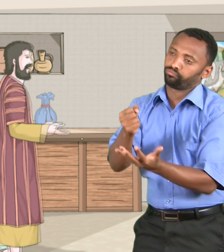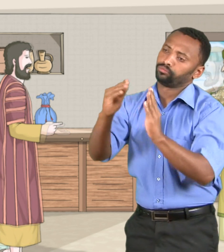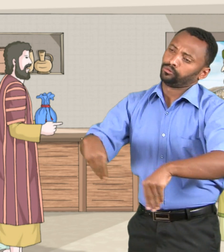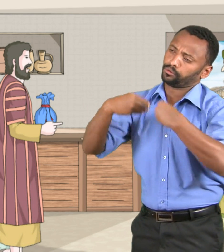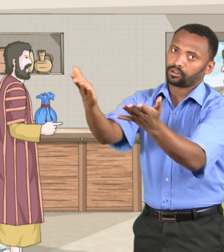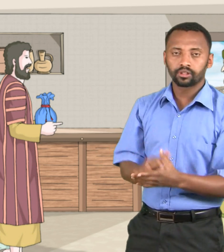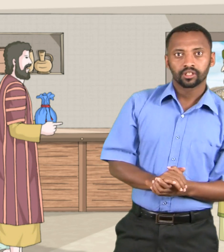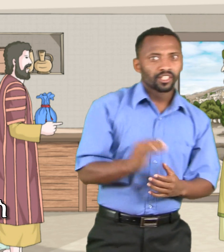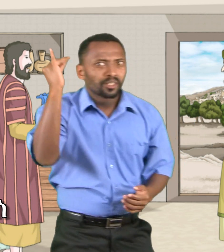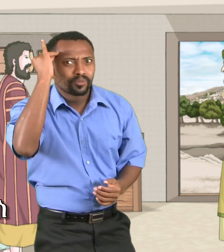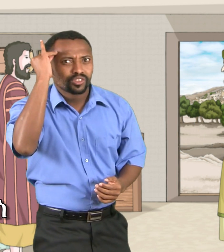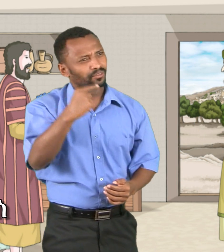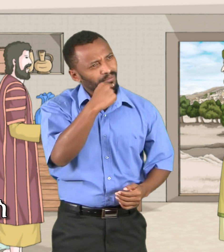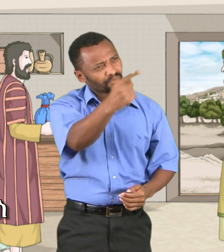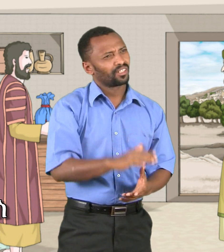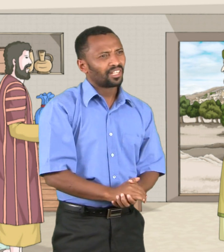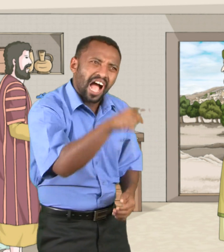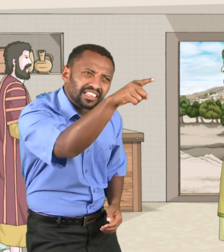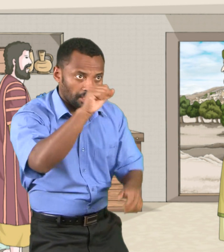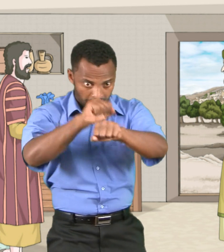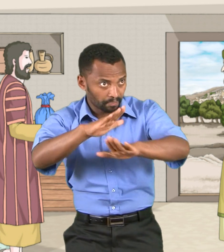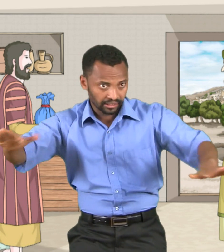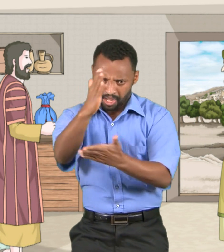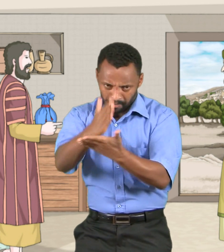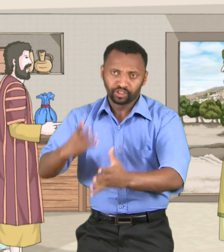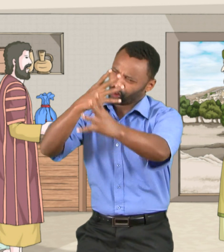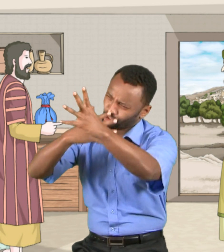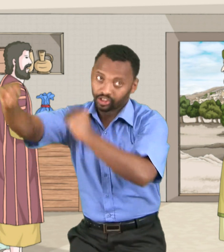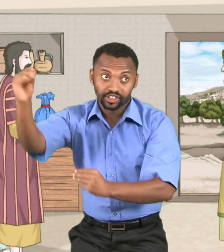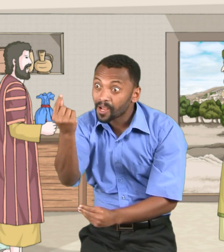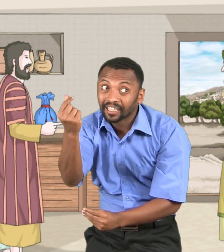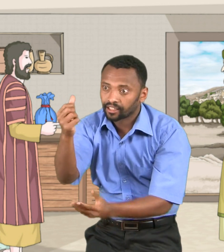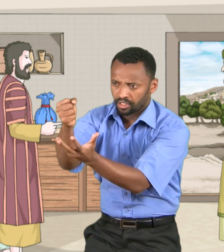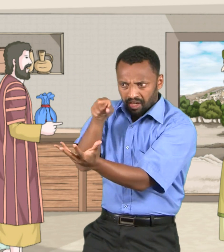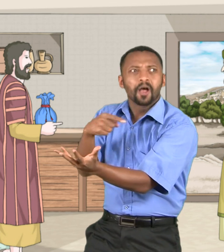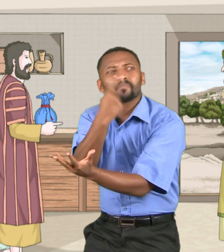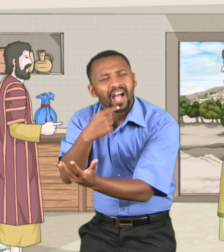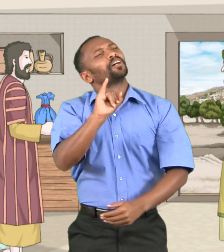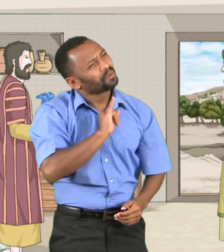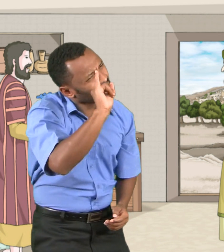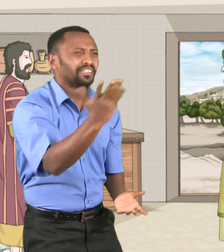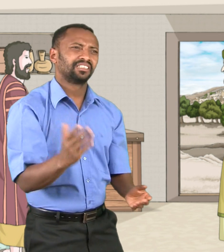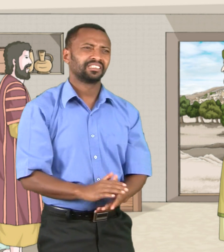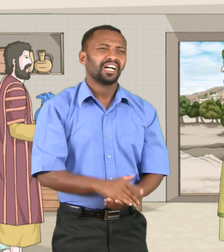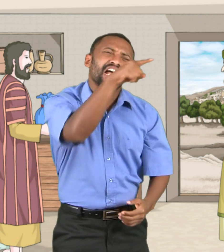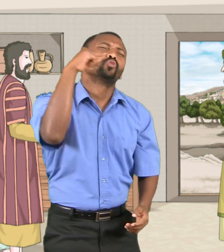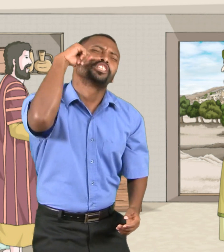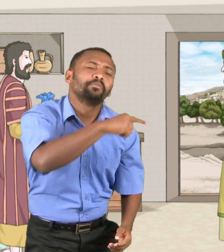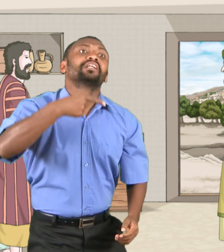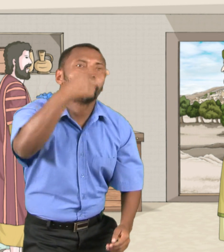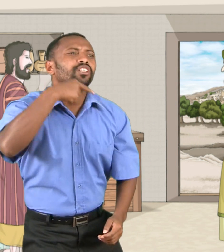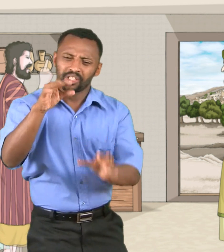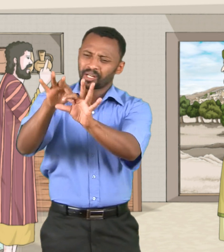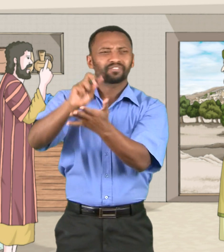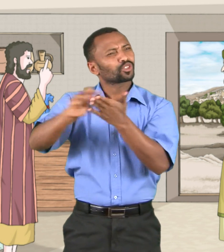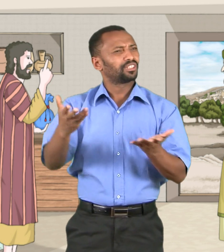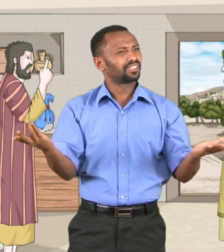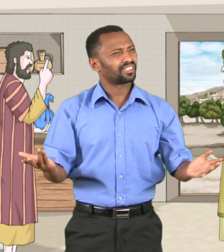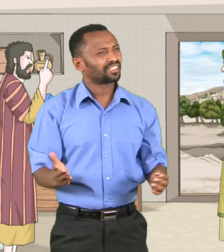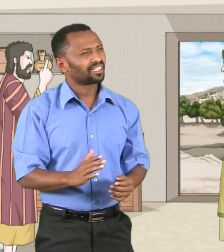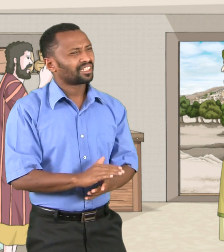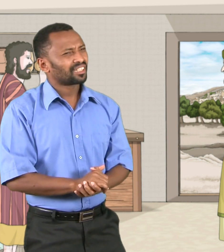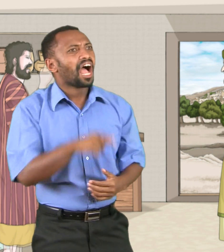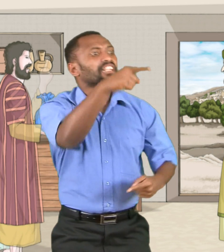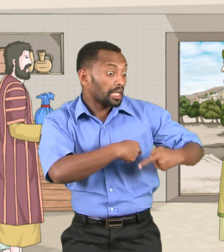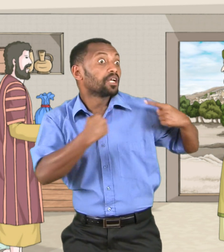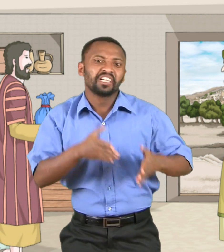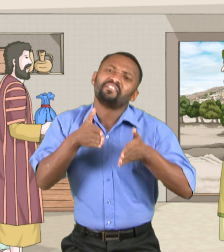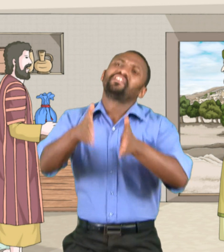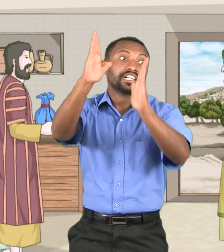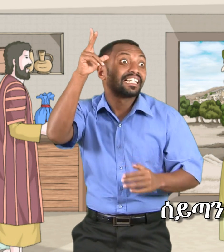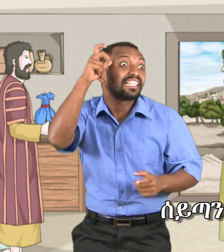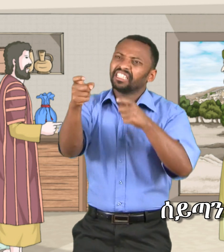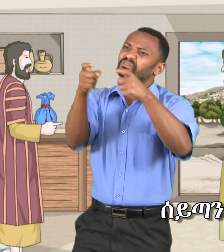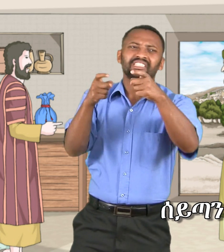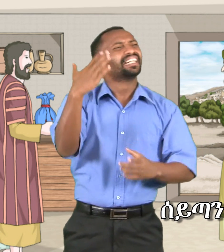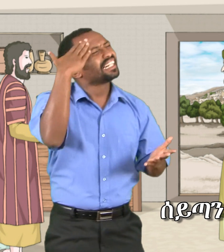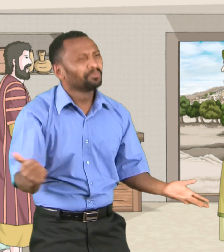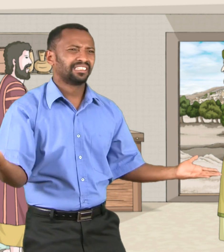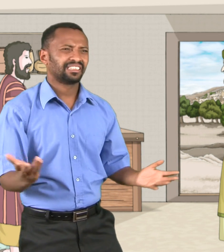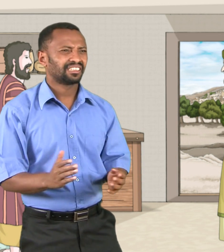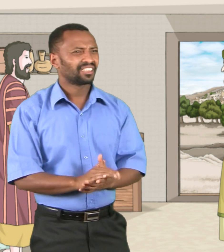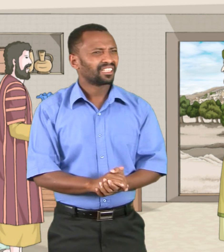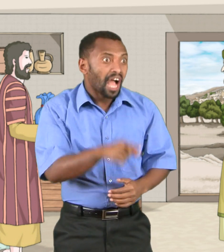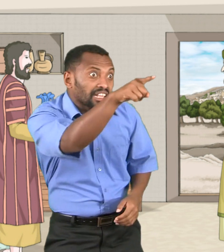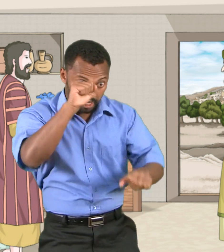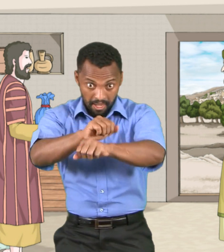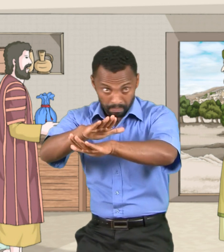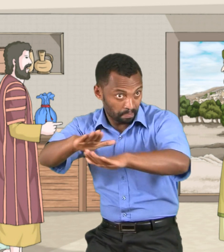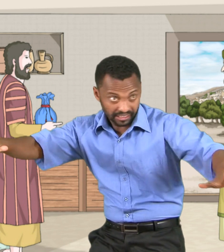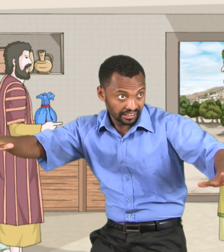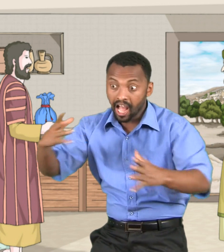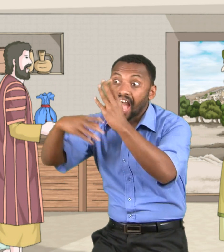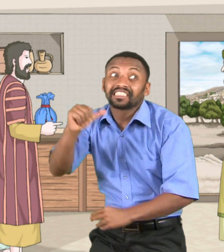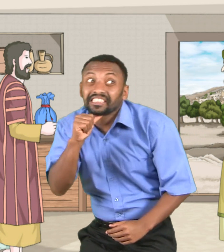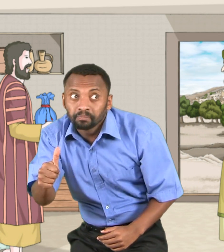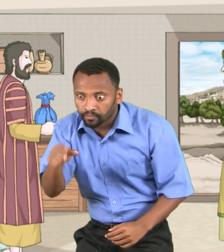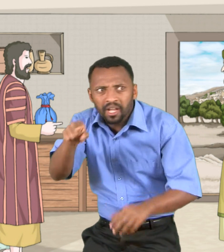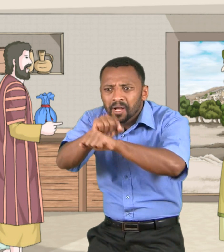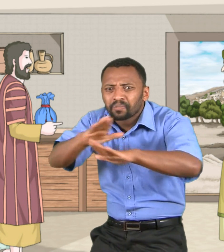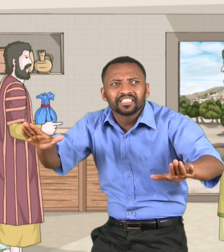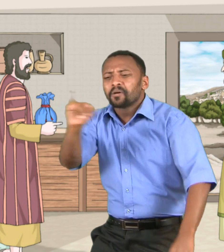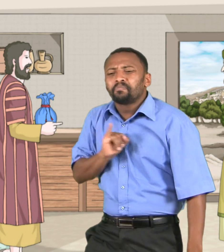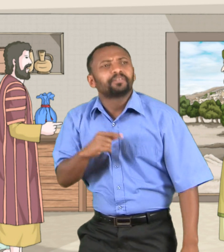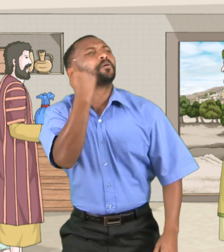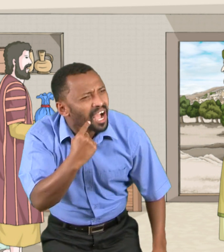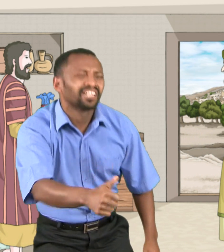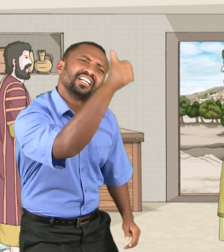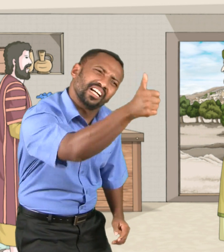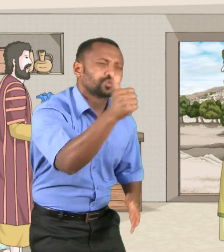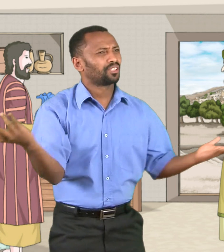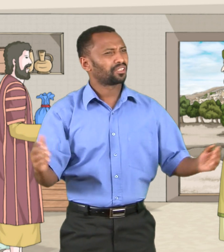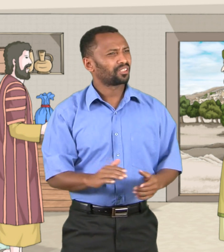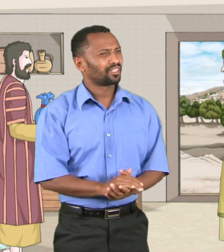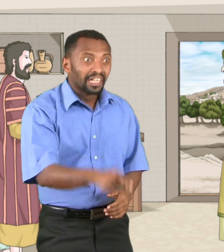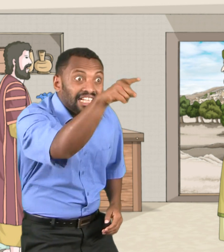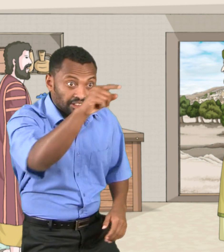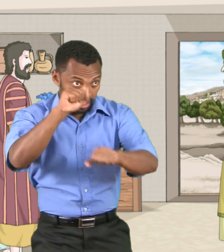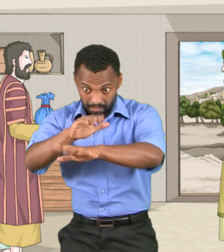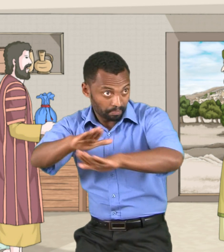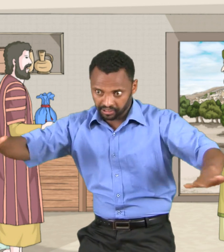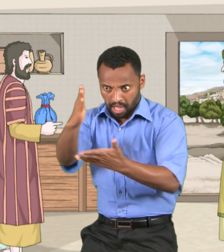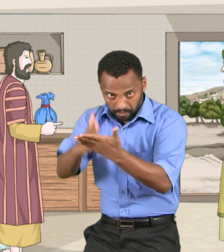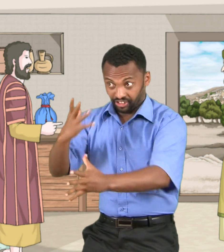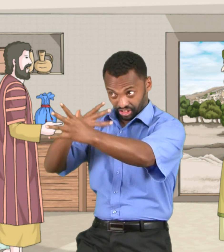Then Peter said, “Ananias, how is it that Satan has filled your heart to lie to the Holy Spirit and withhold some of the proceeds from the land?